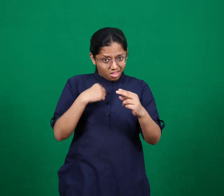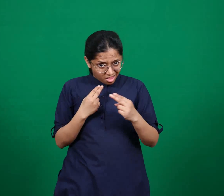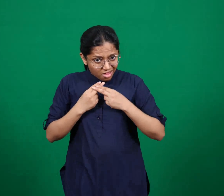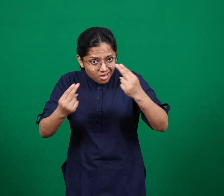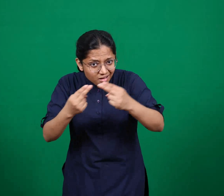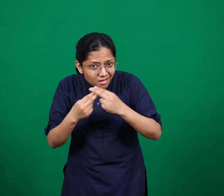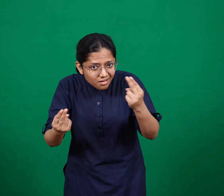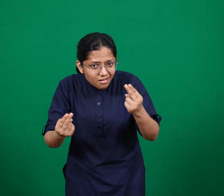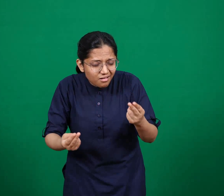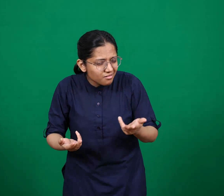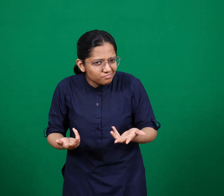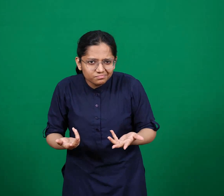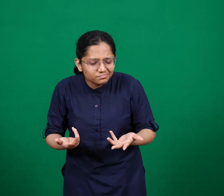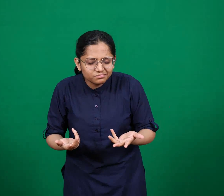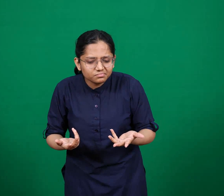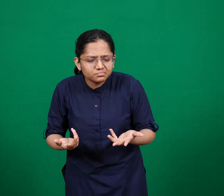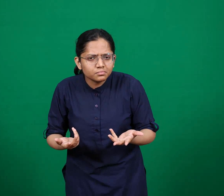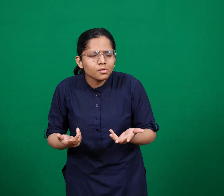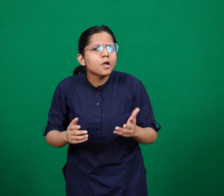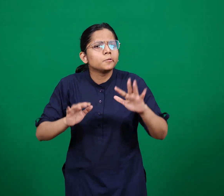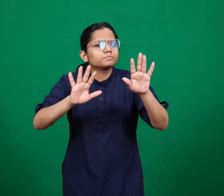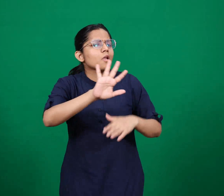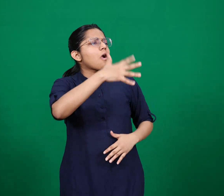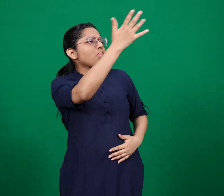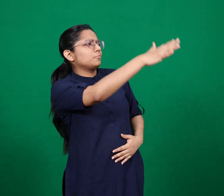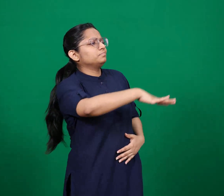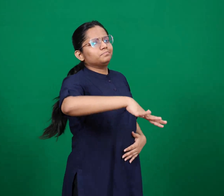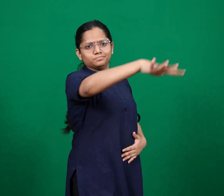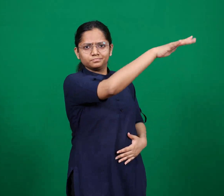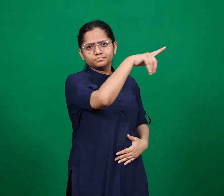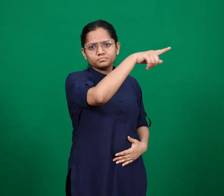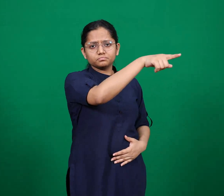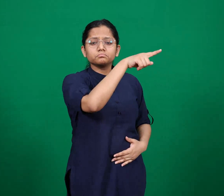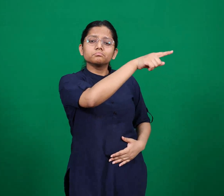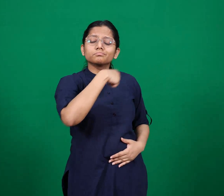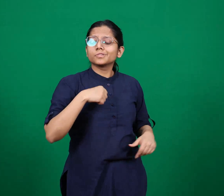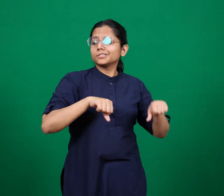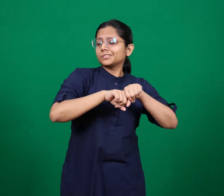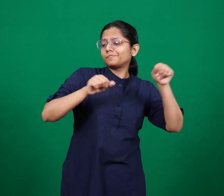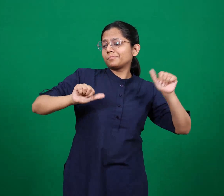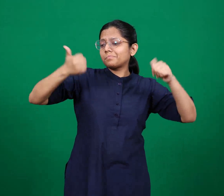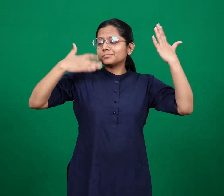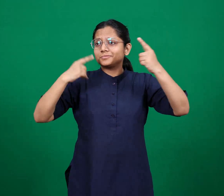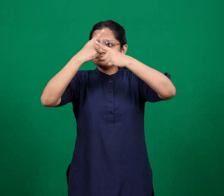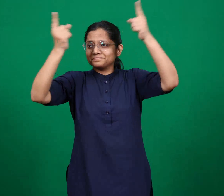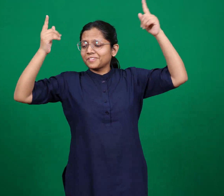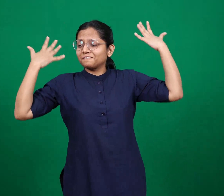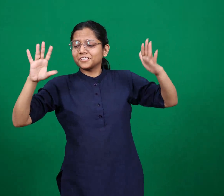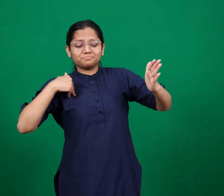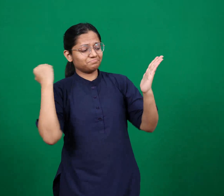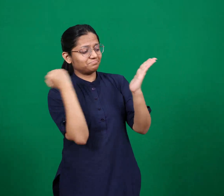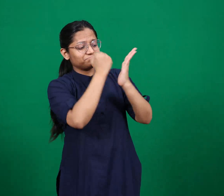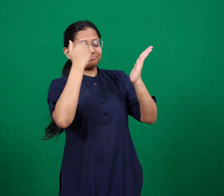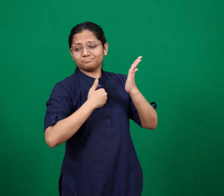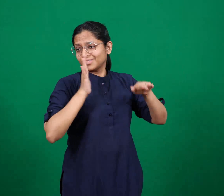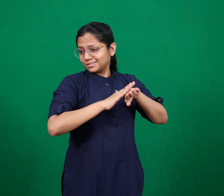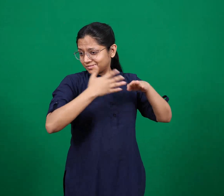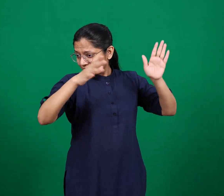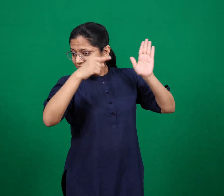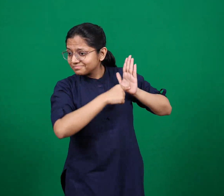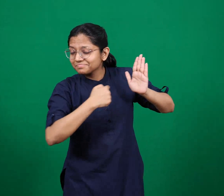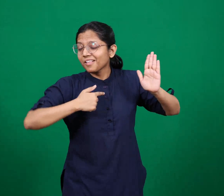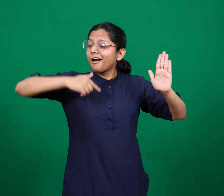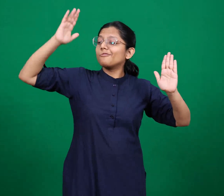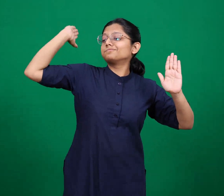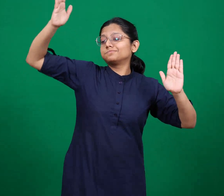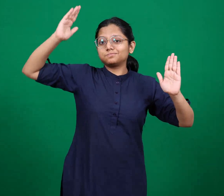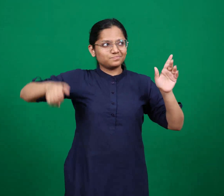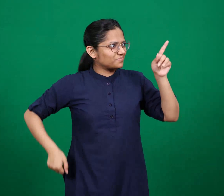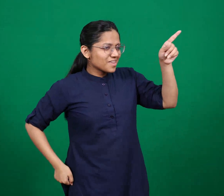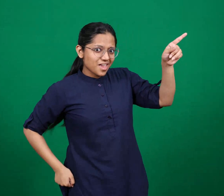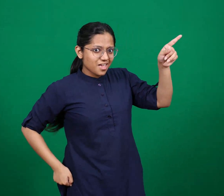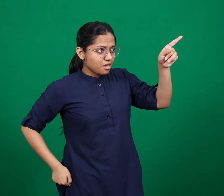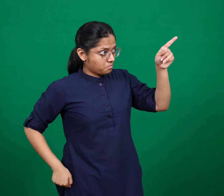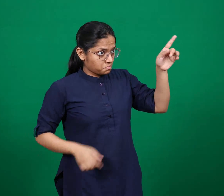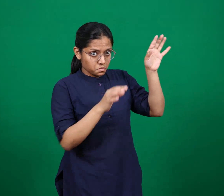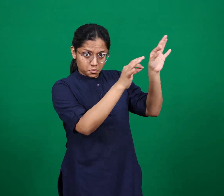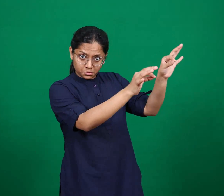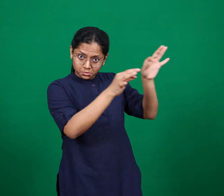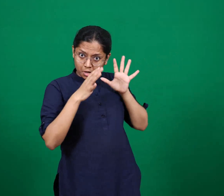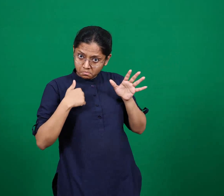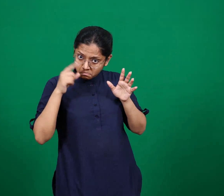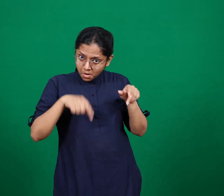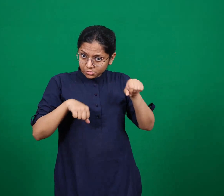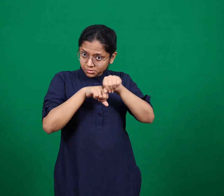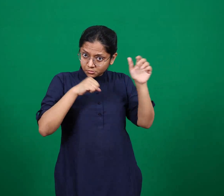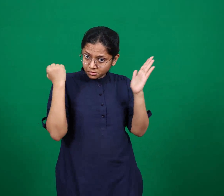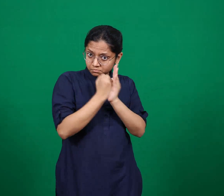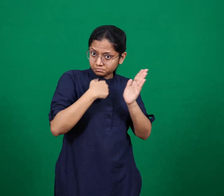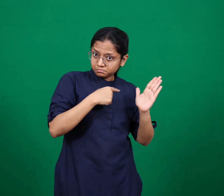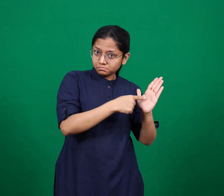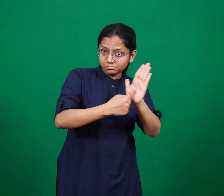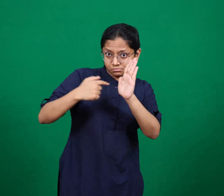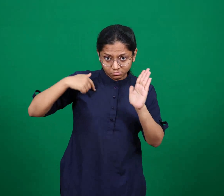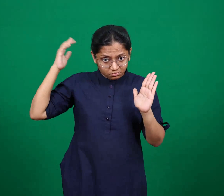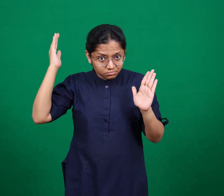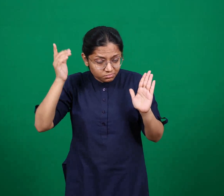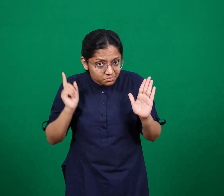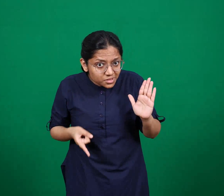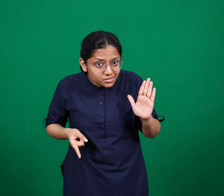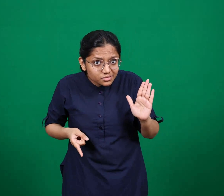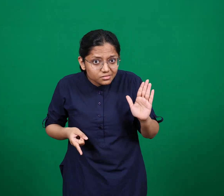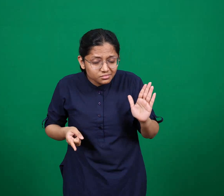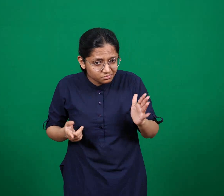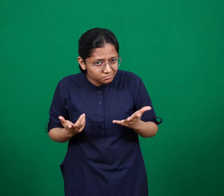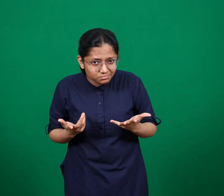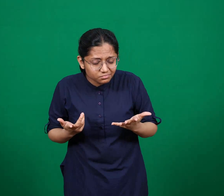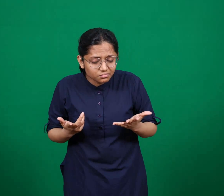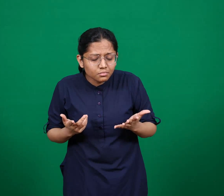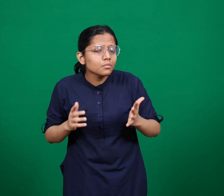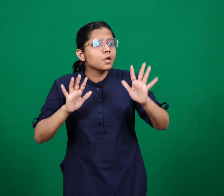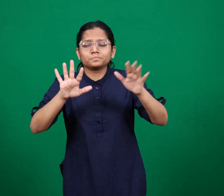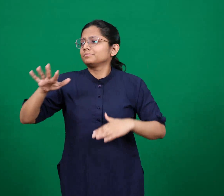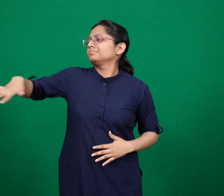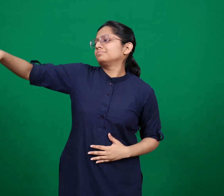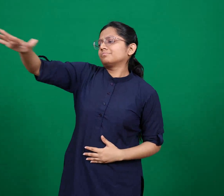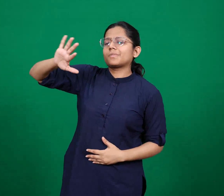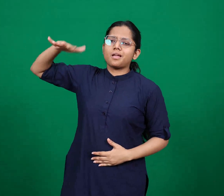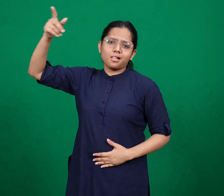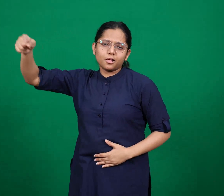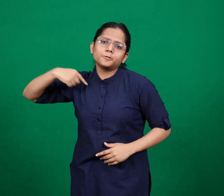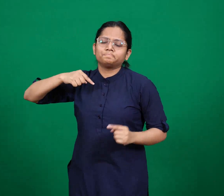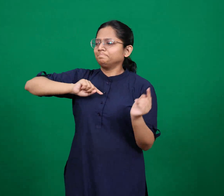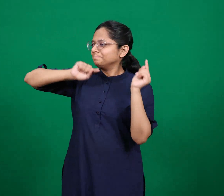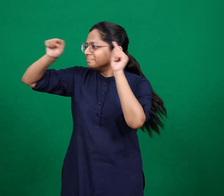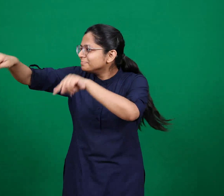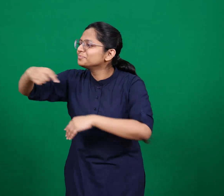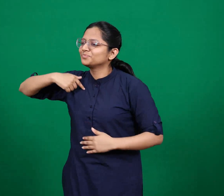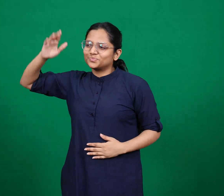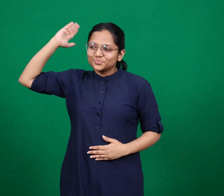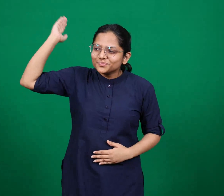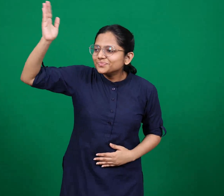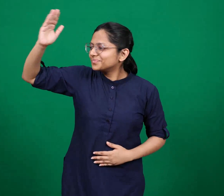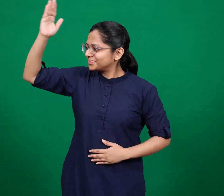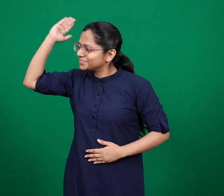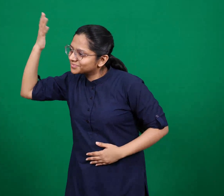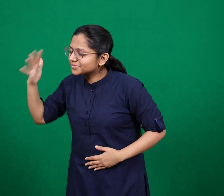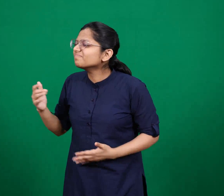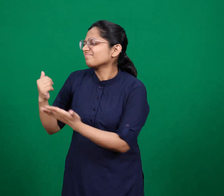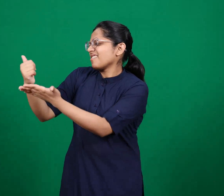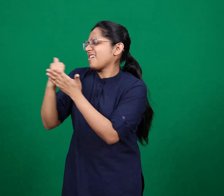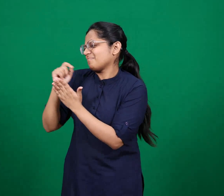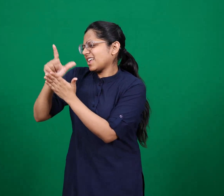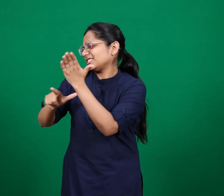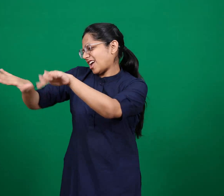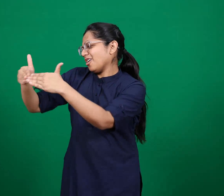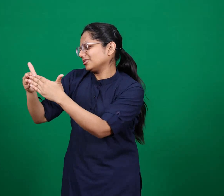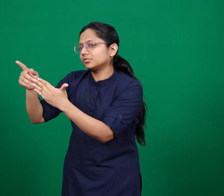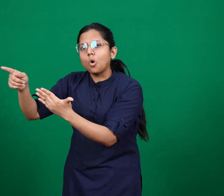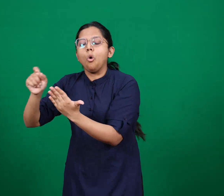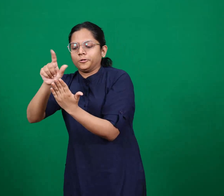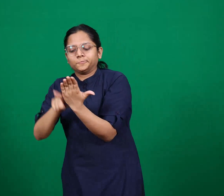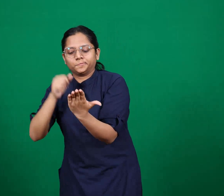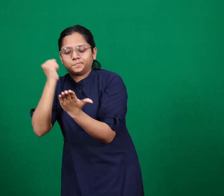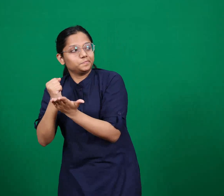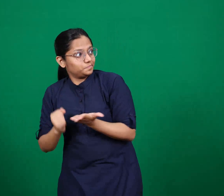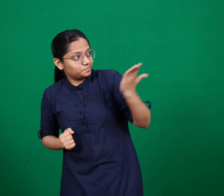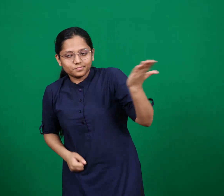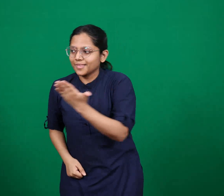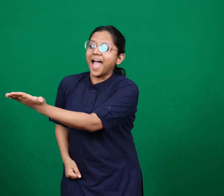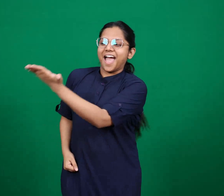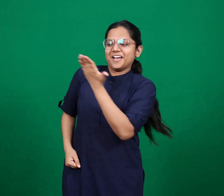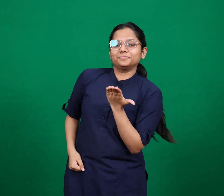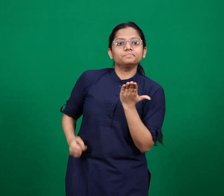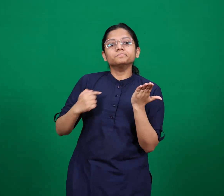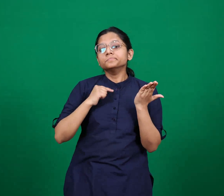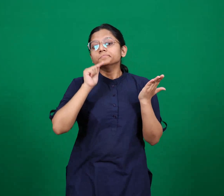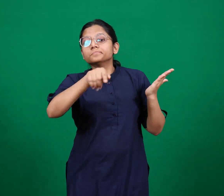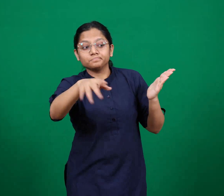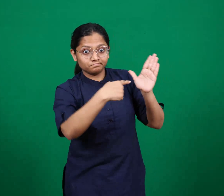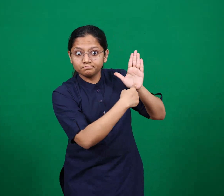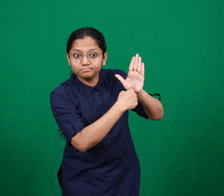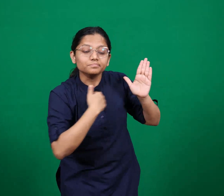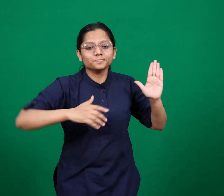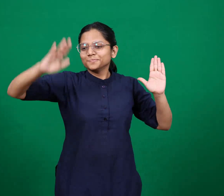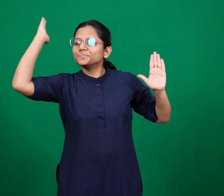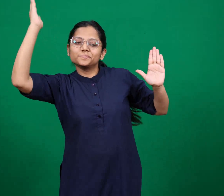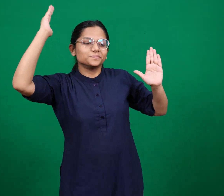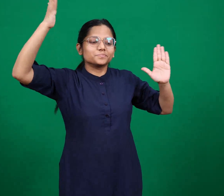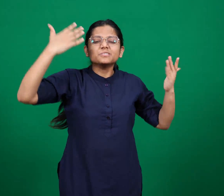Or do we need, like some people, letters of recommendation to you or from you?